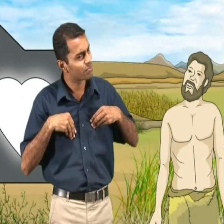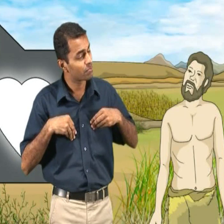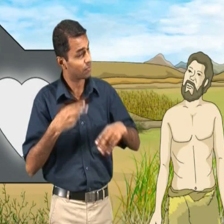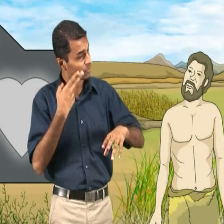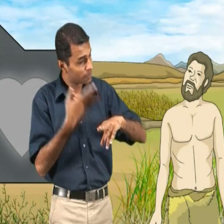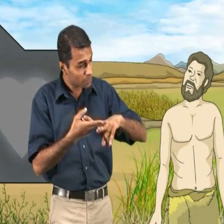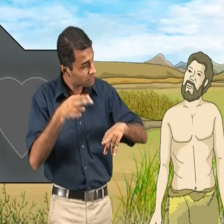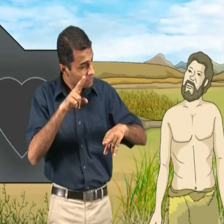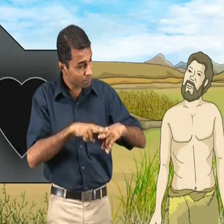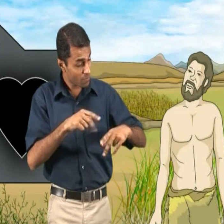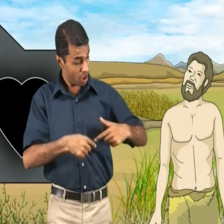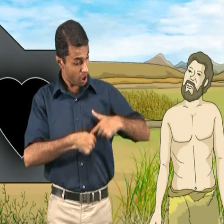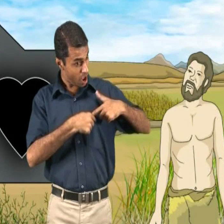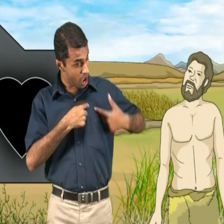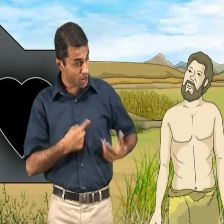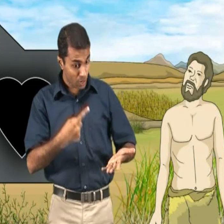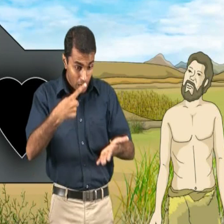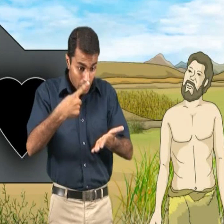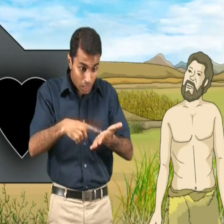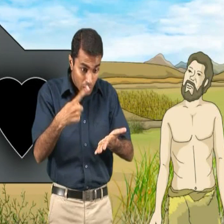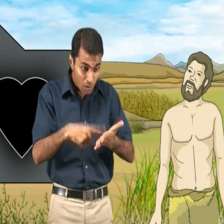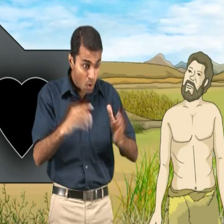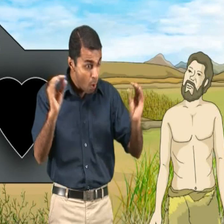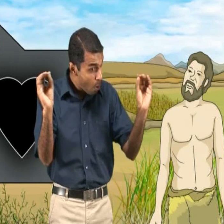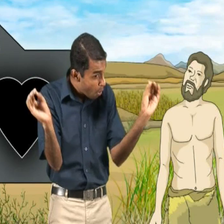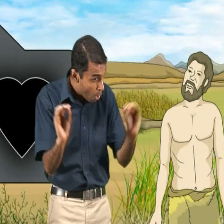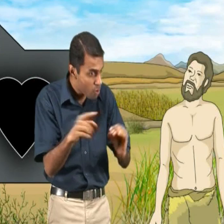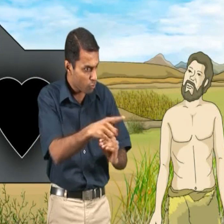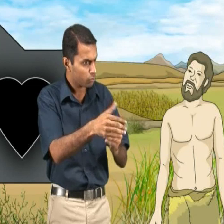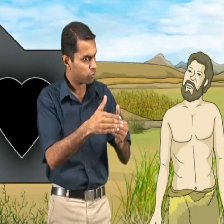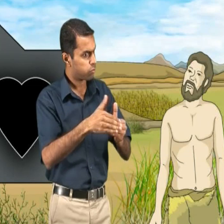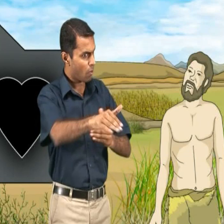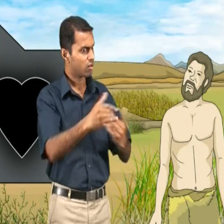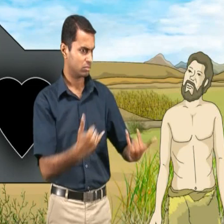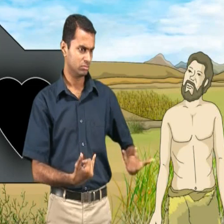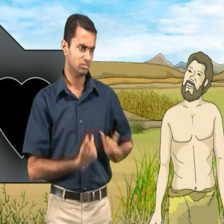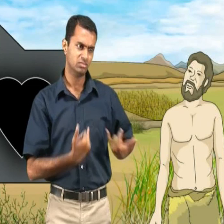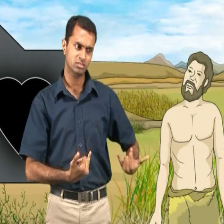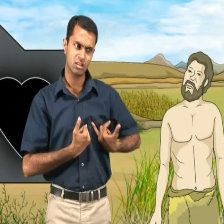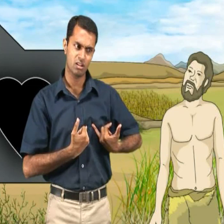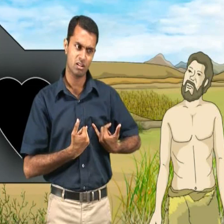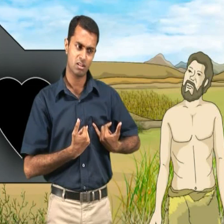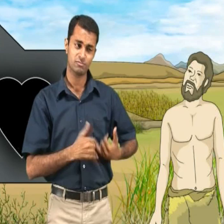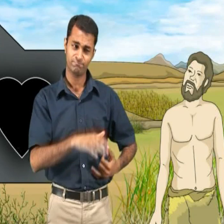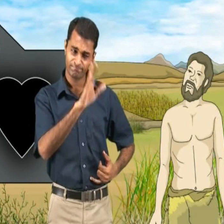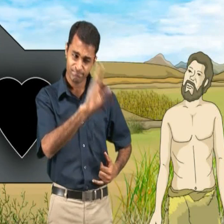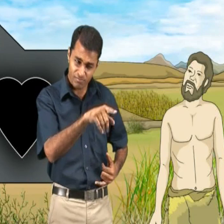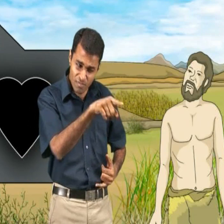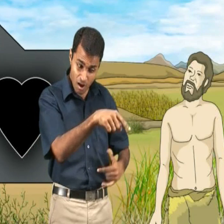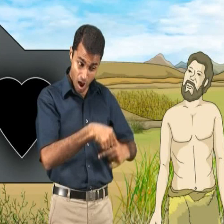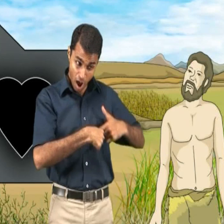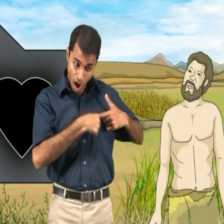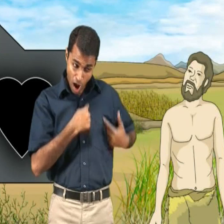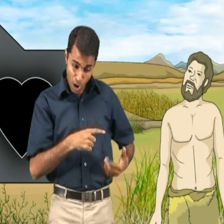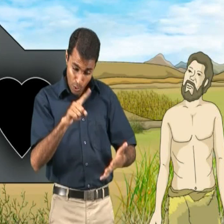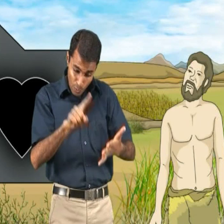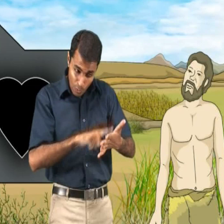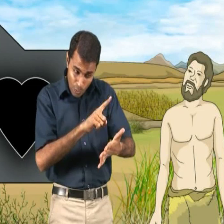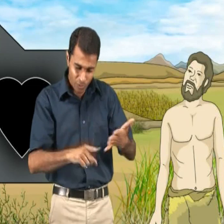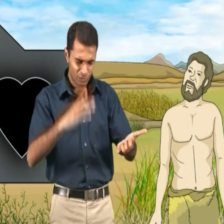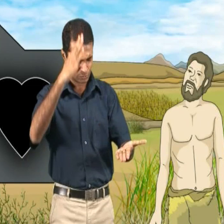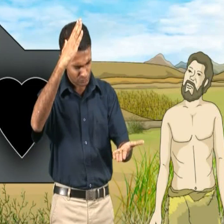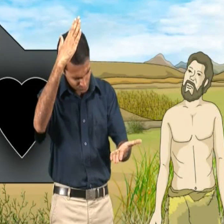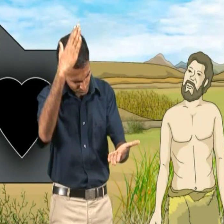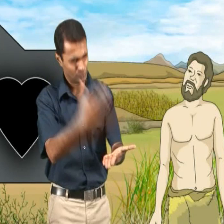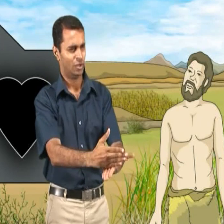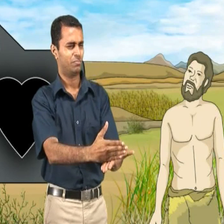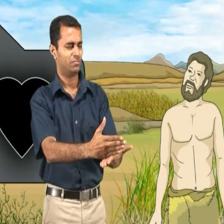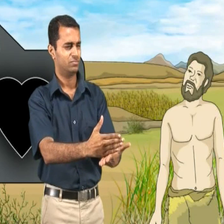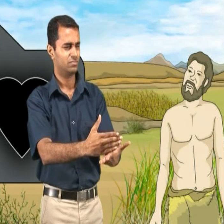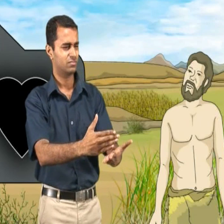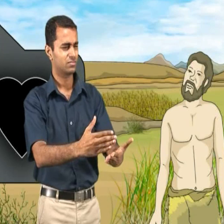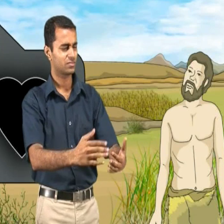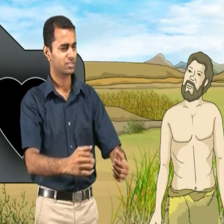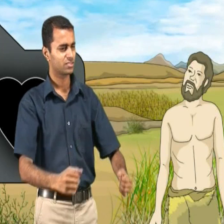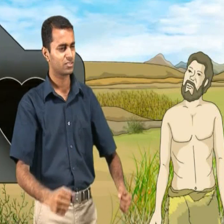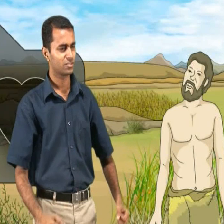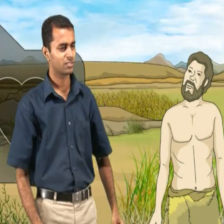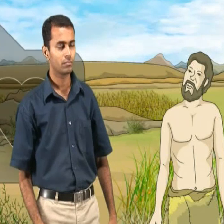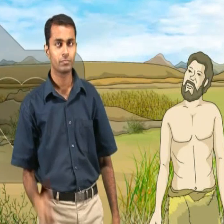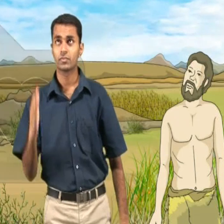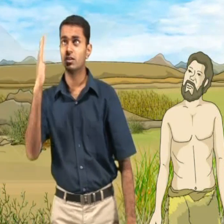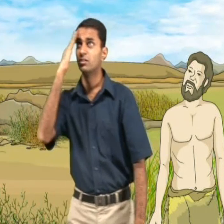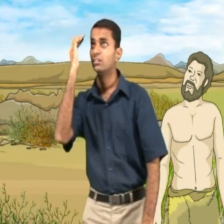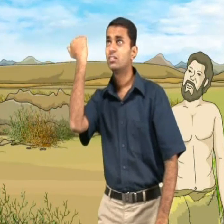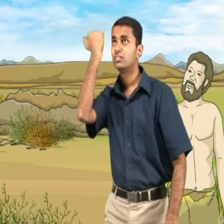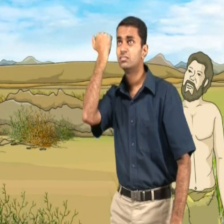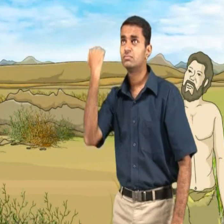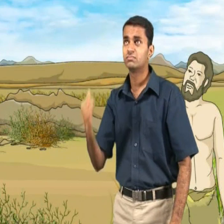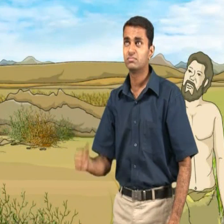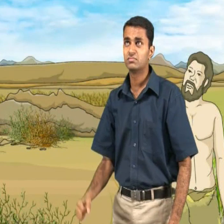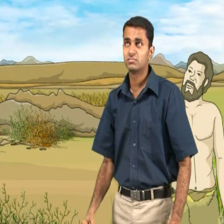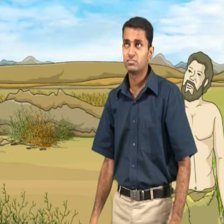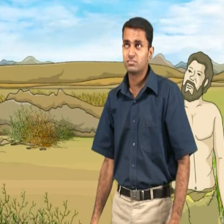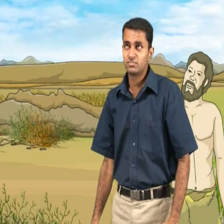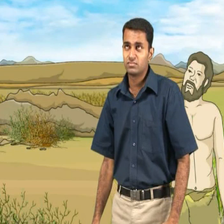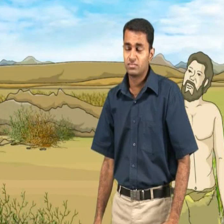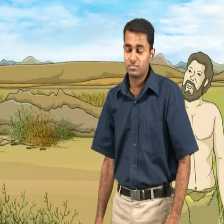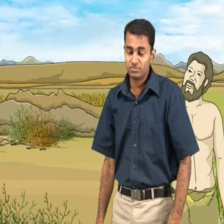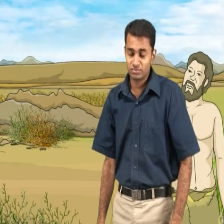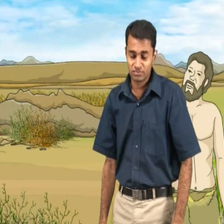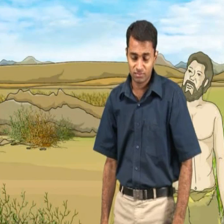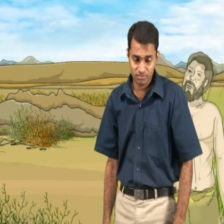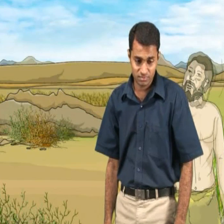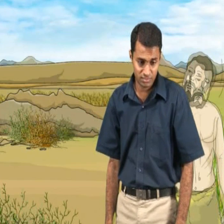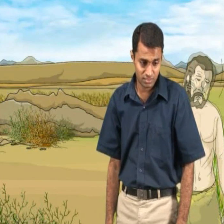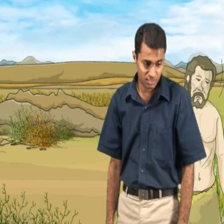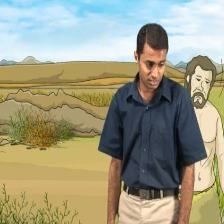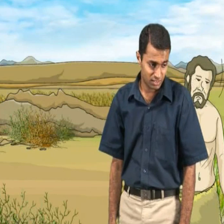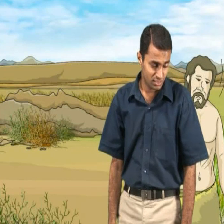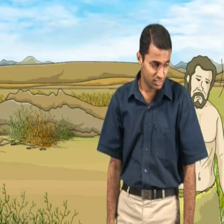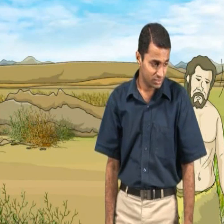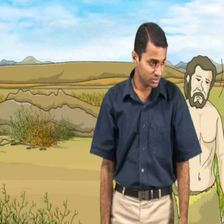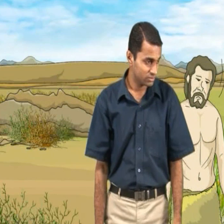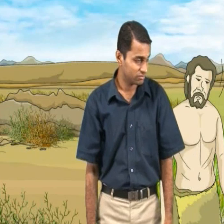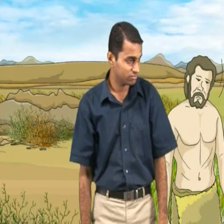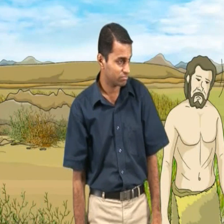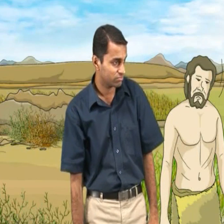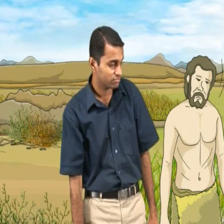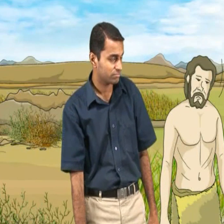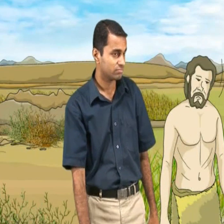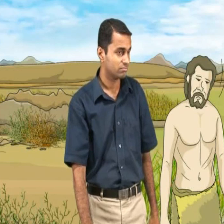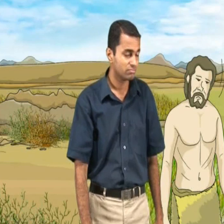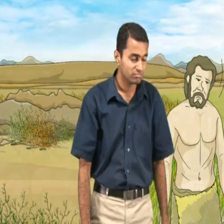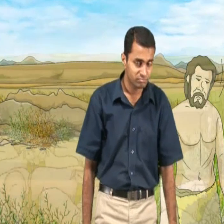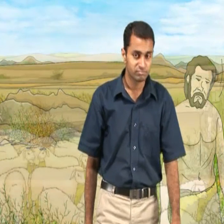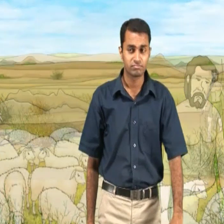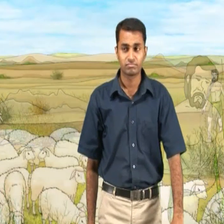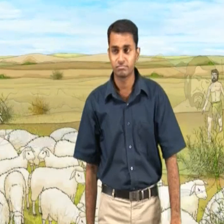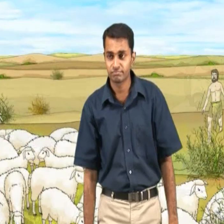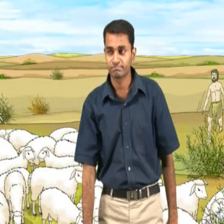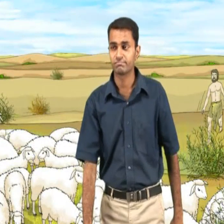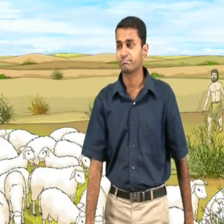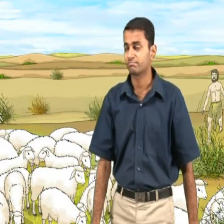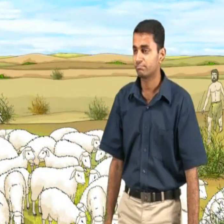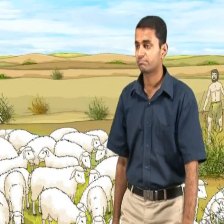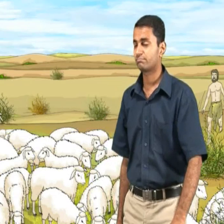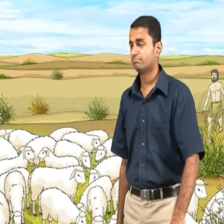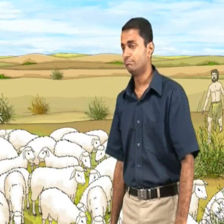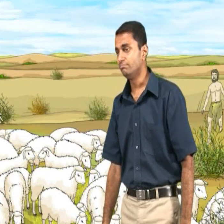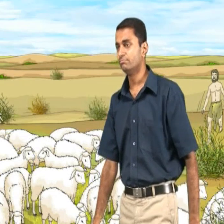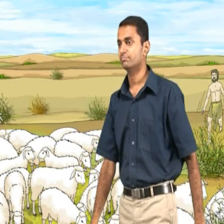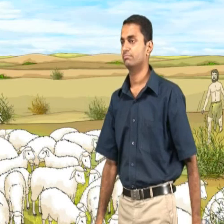But if you refuse to do what is right, sin is crouching at your door; it desires you, but you must master it.”